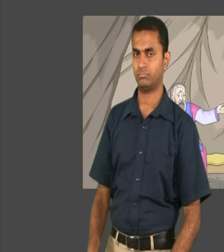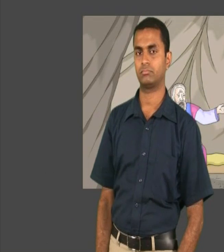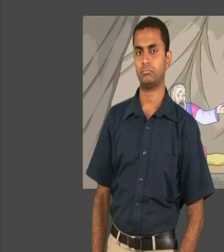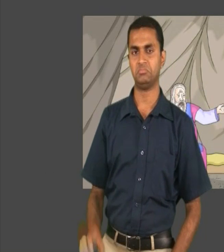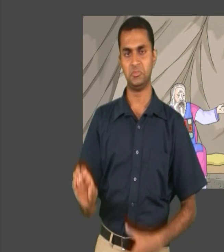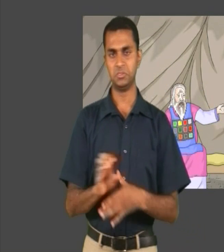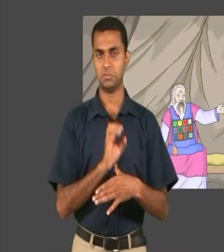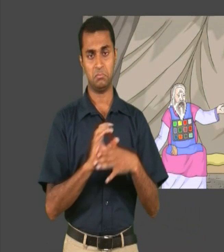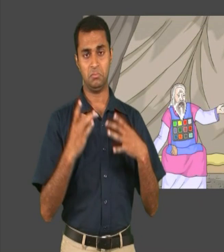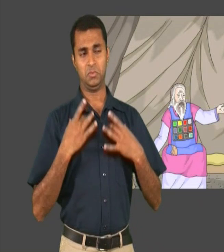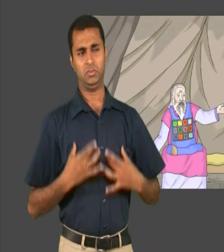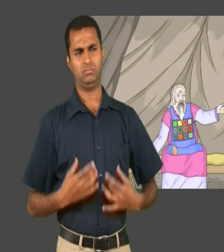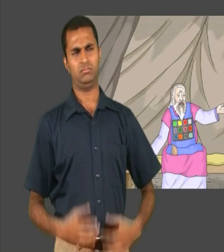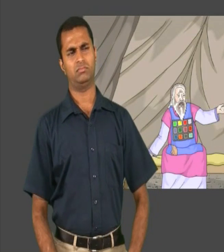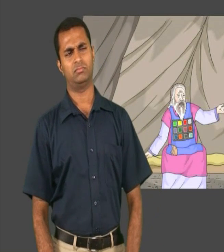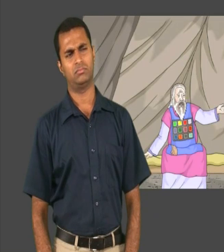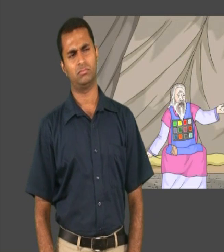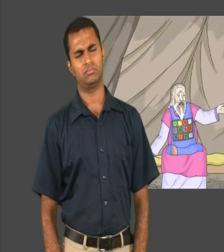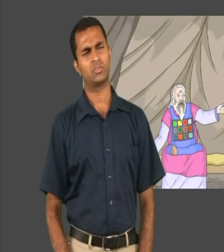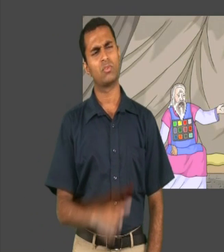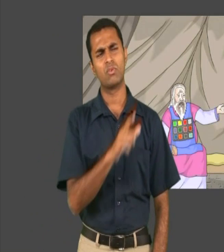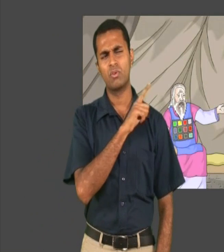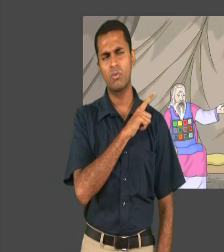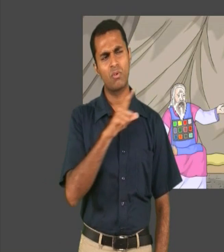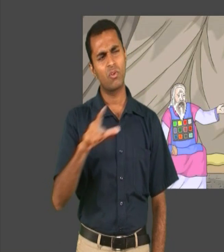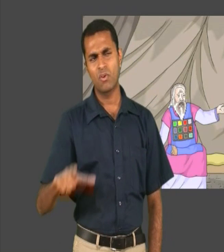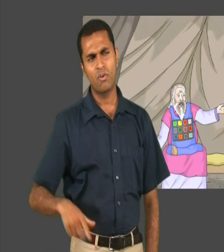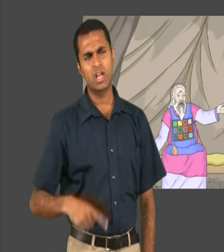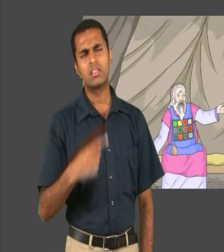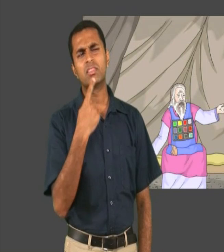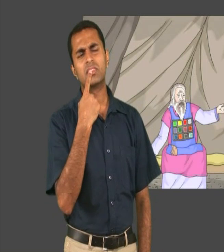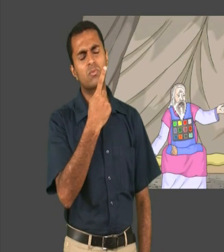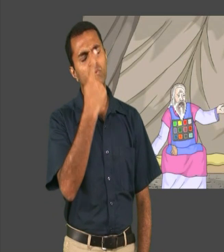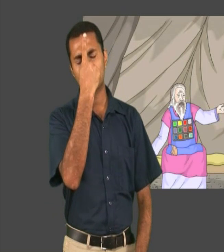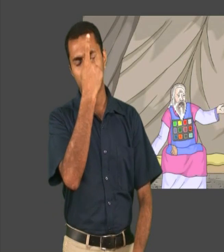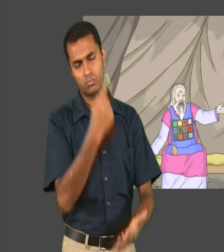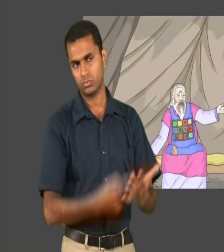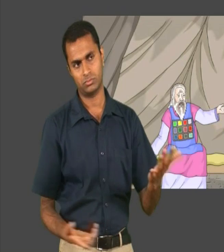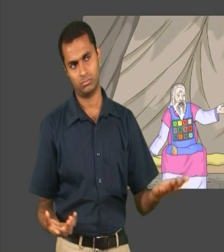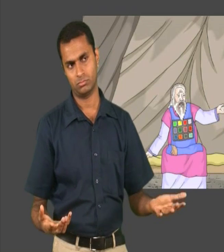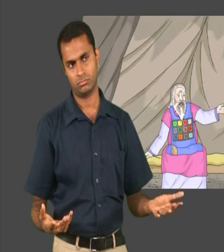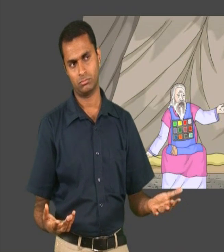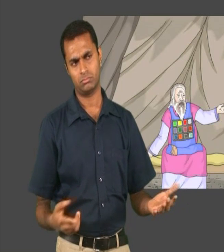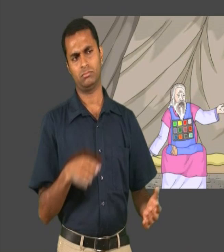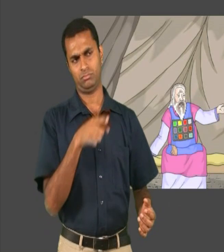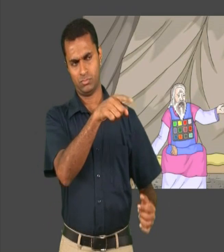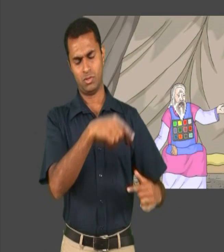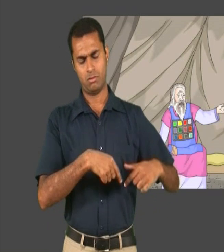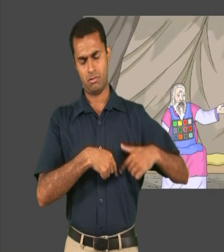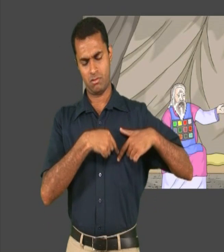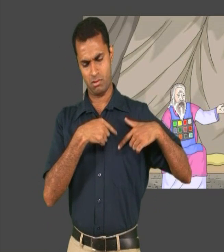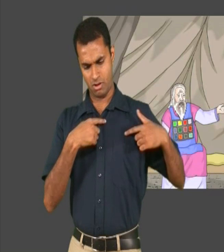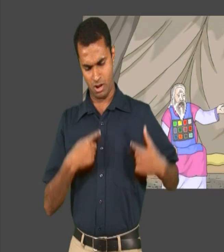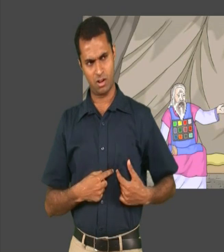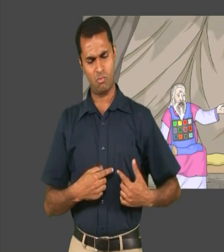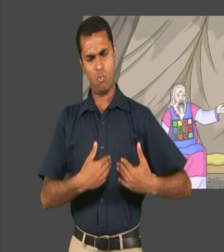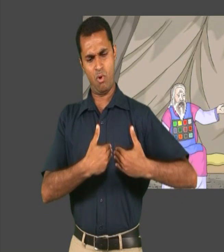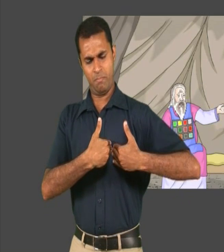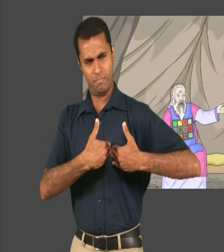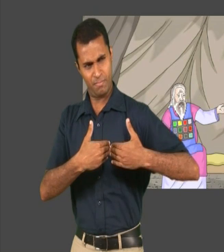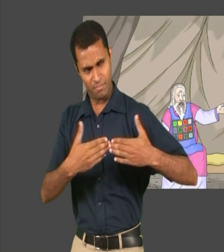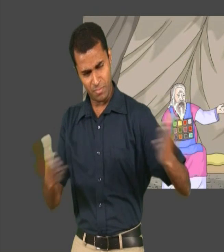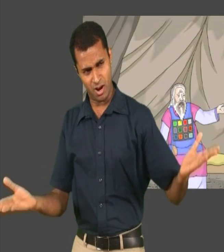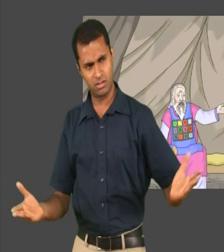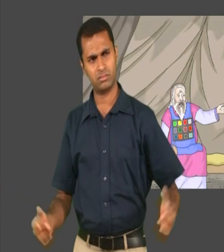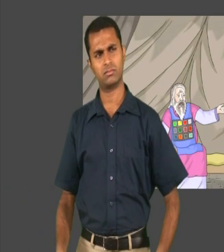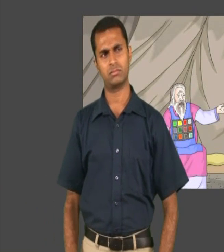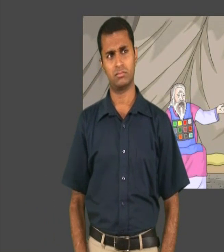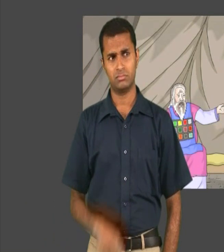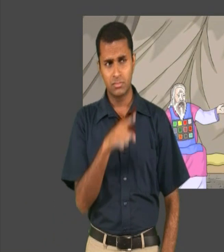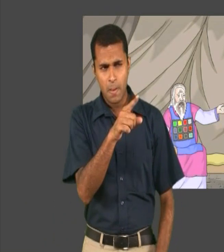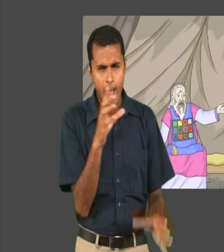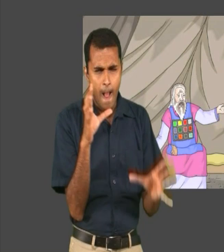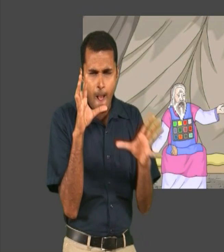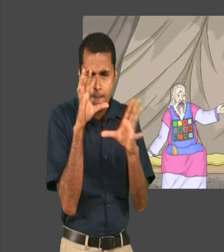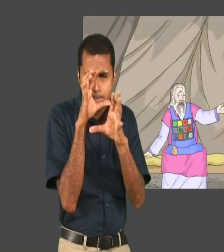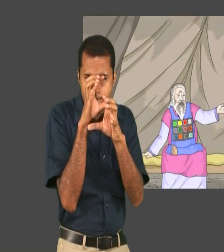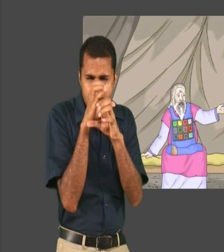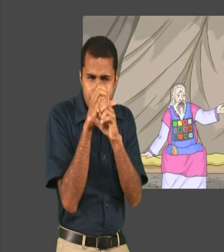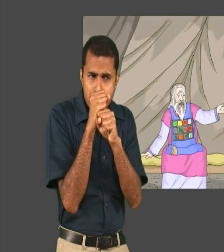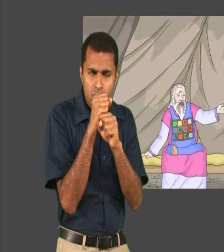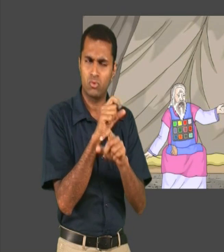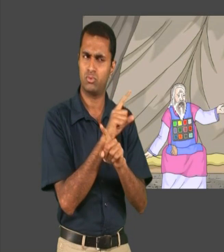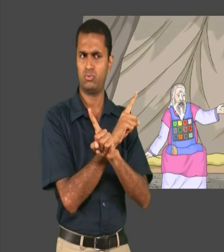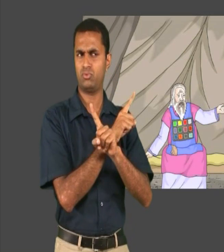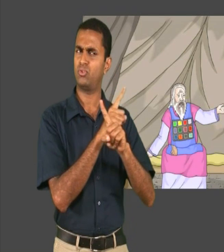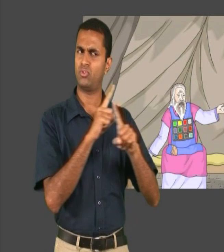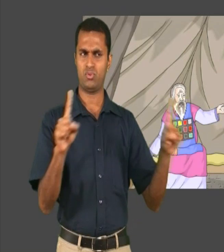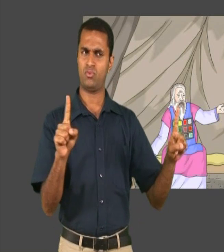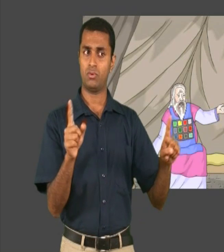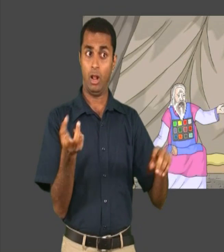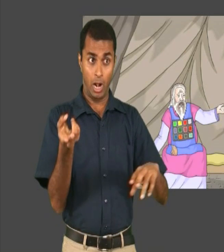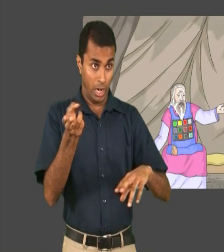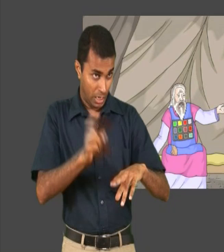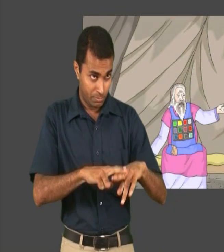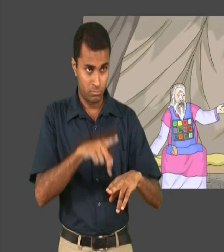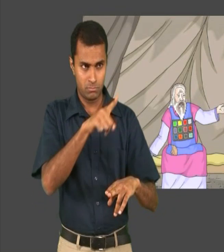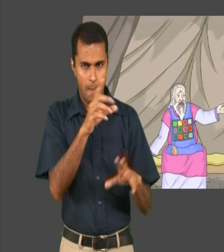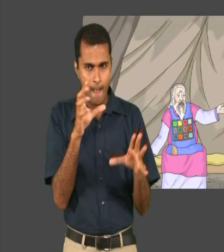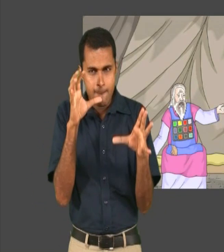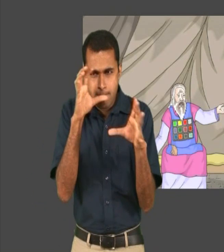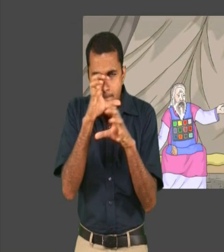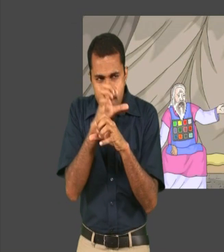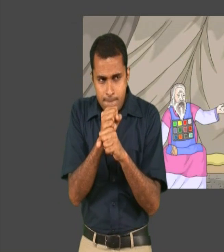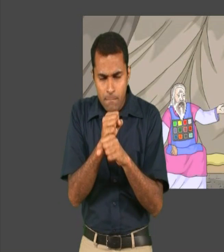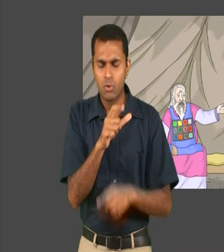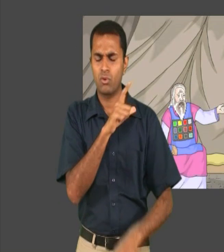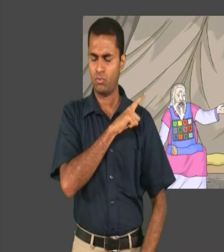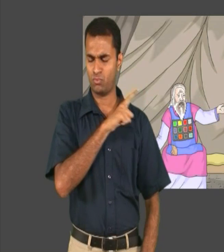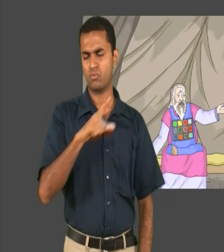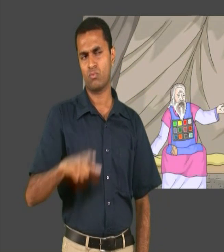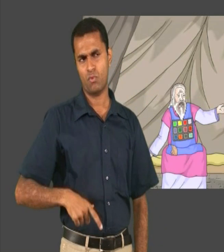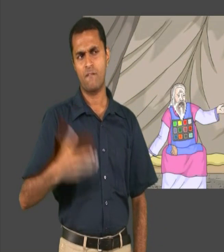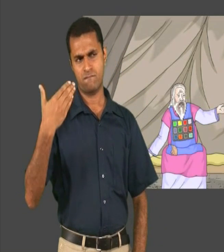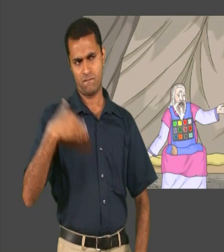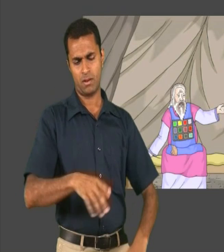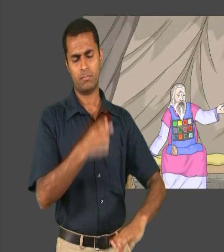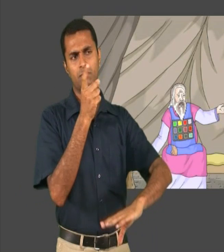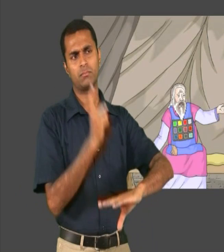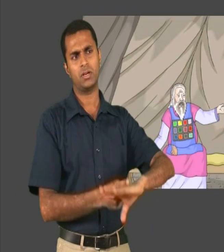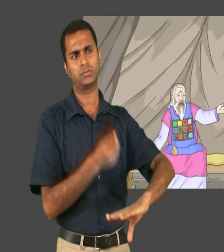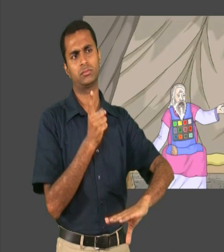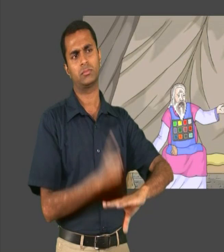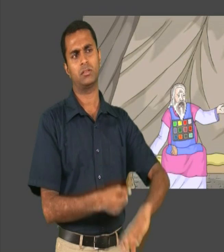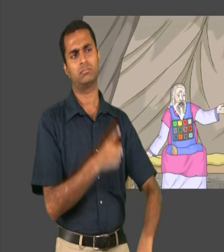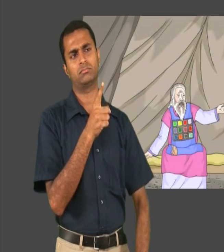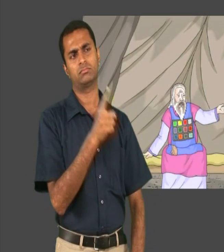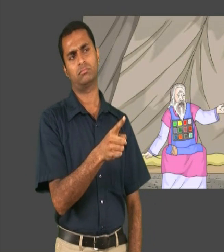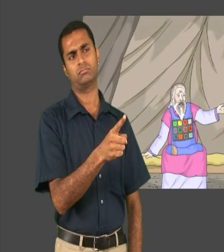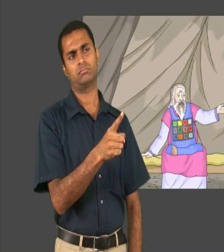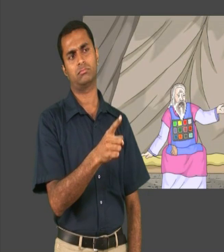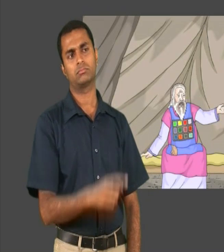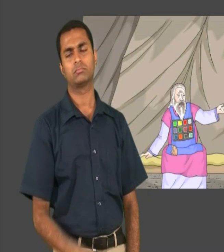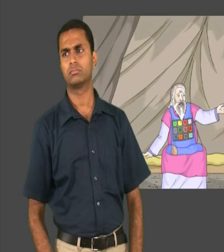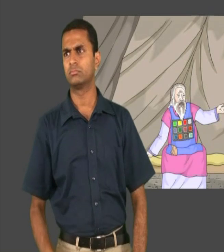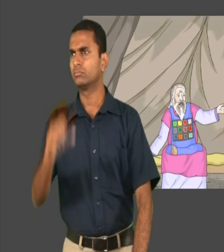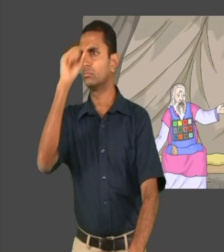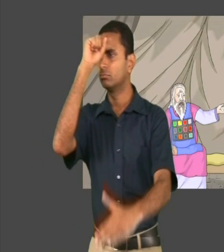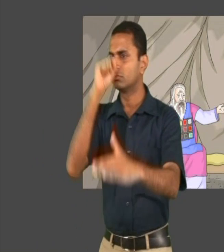“What was the message He gave you?” Eli asked. “Do not hide it from me.